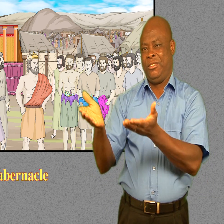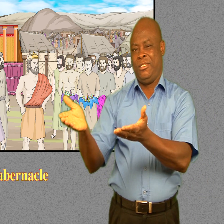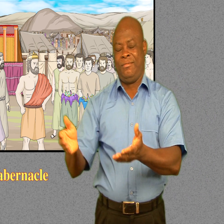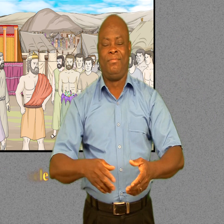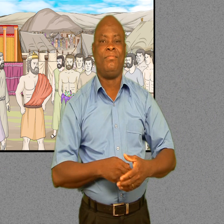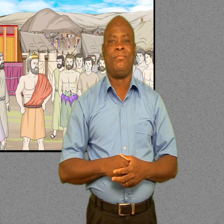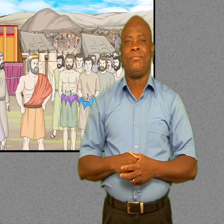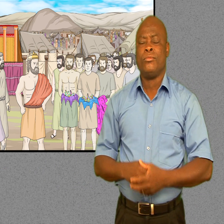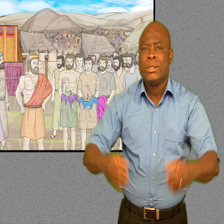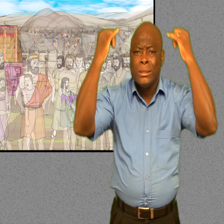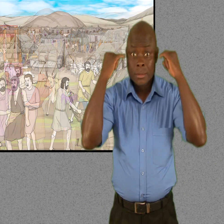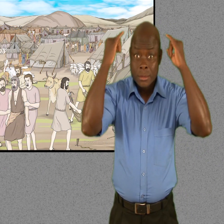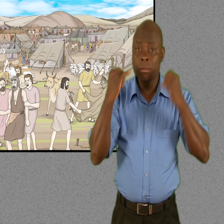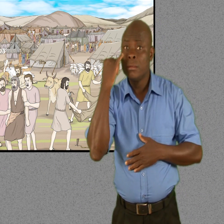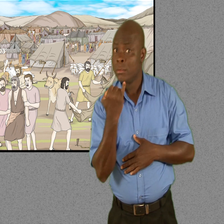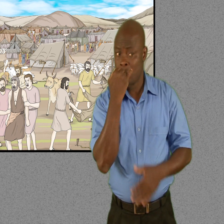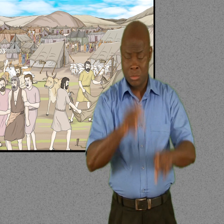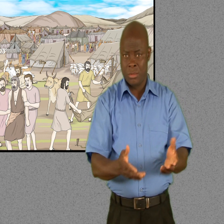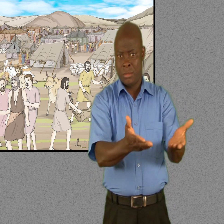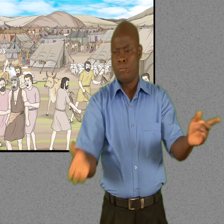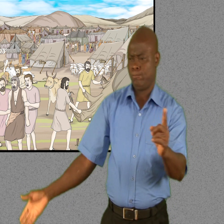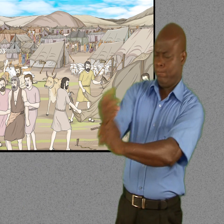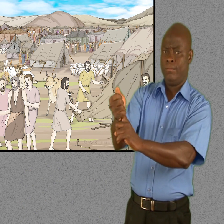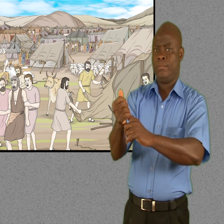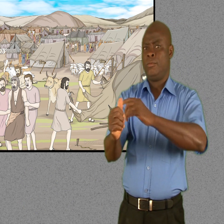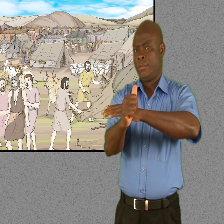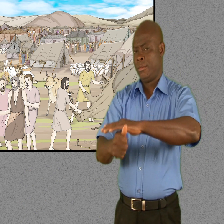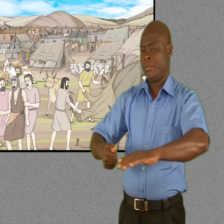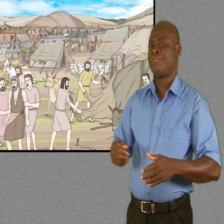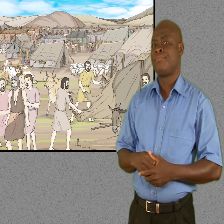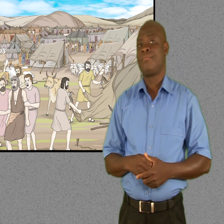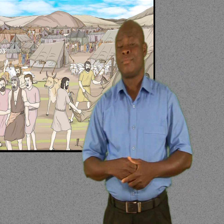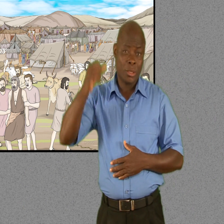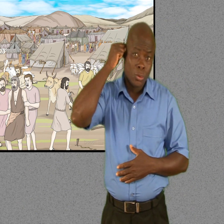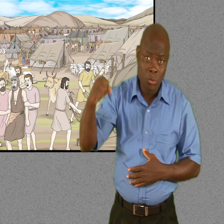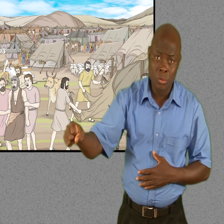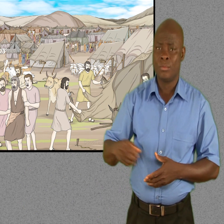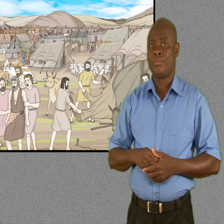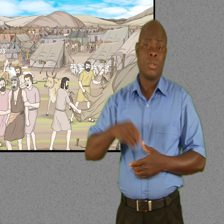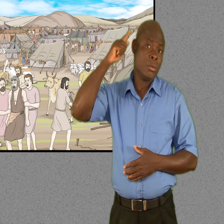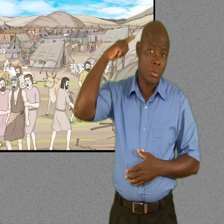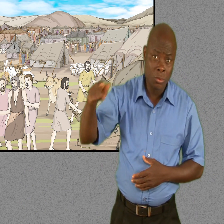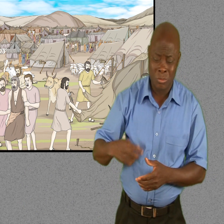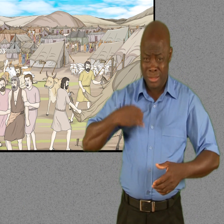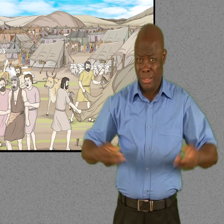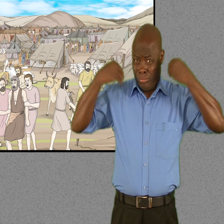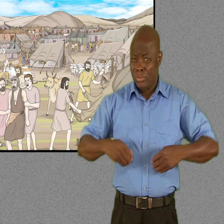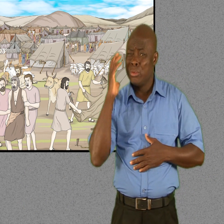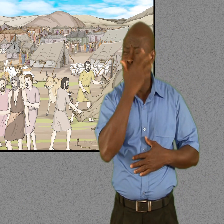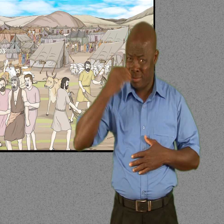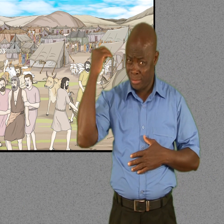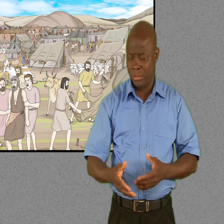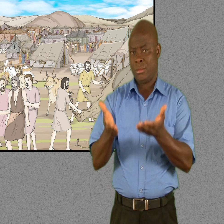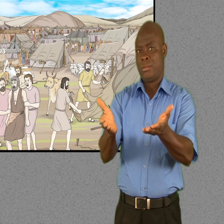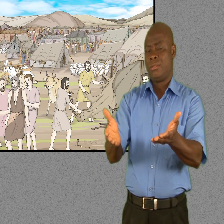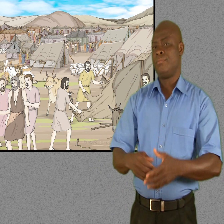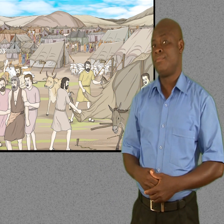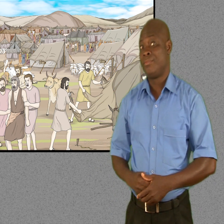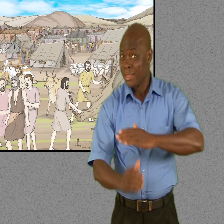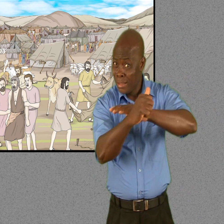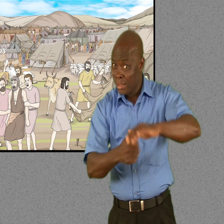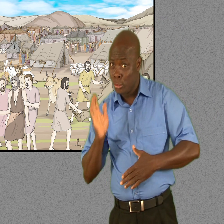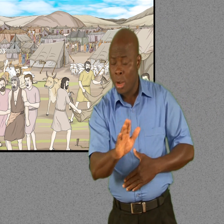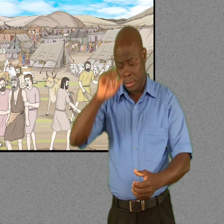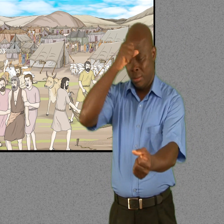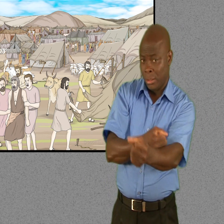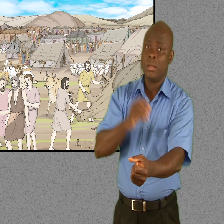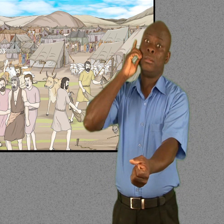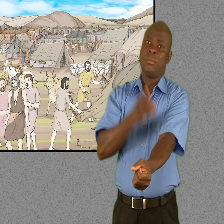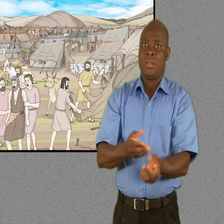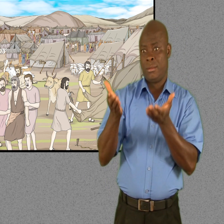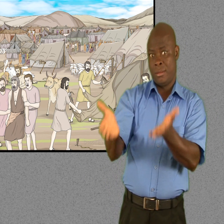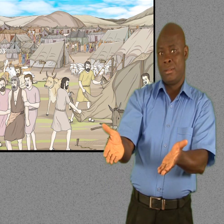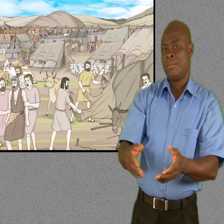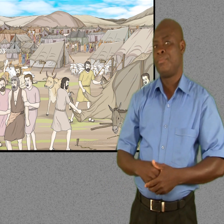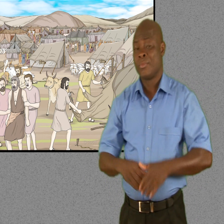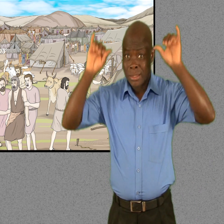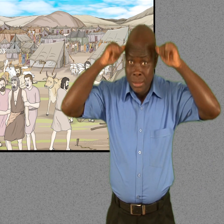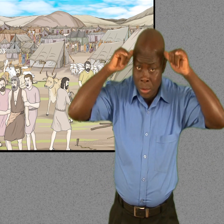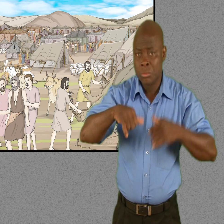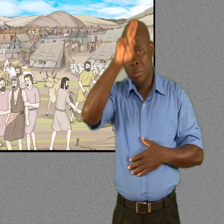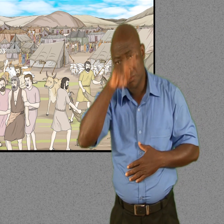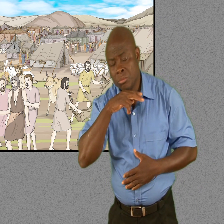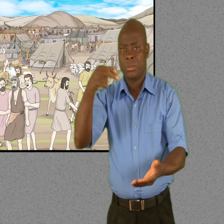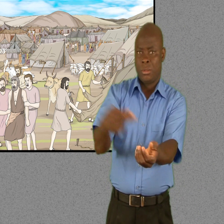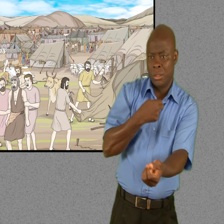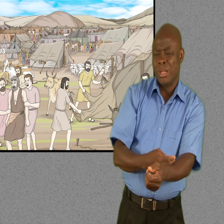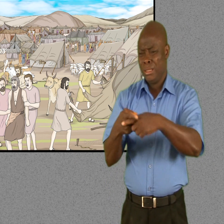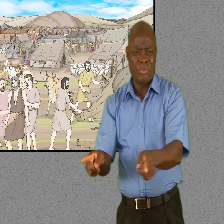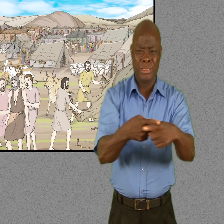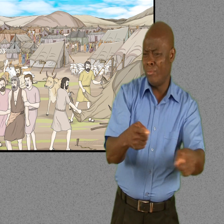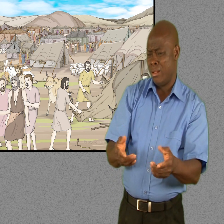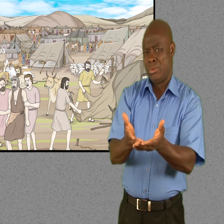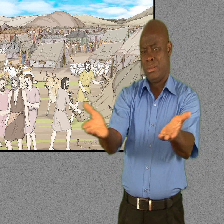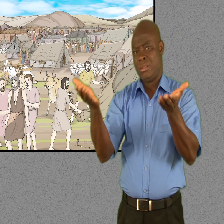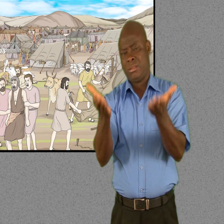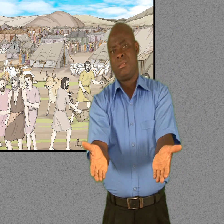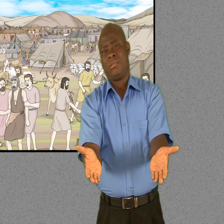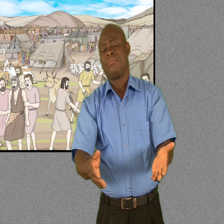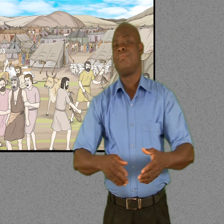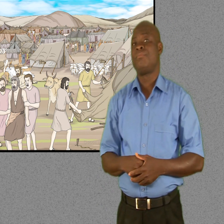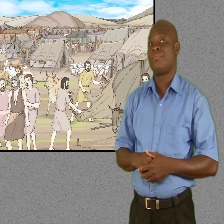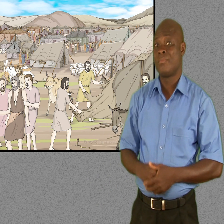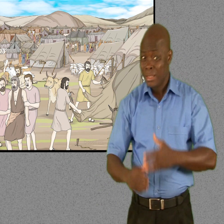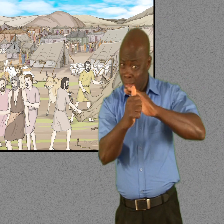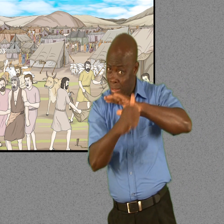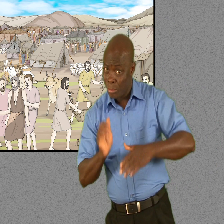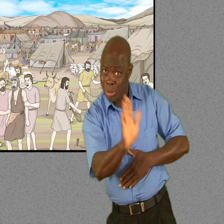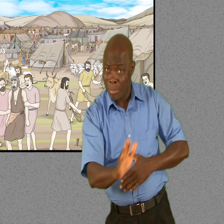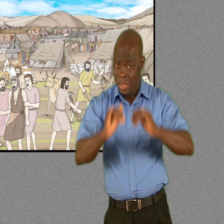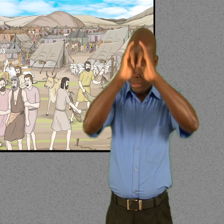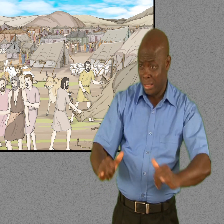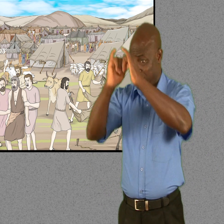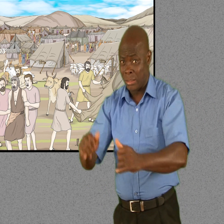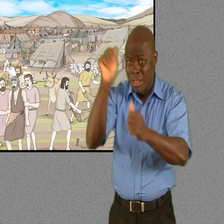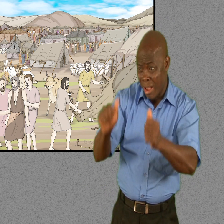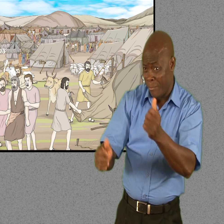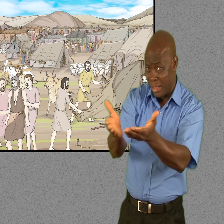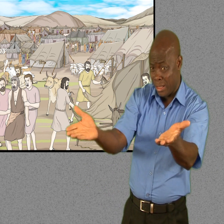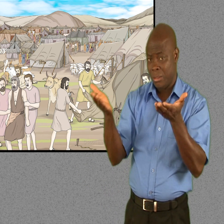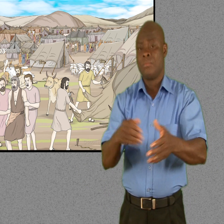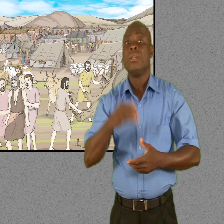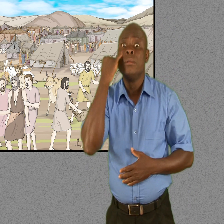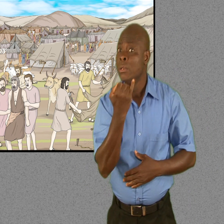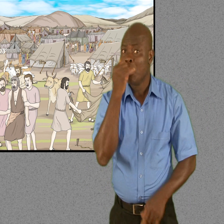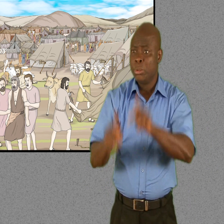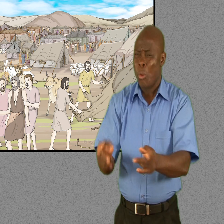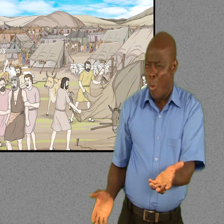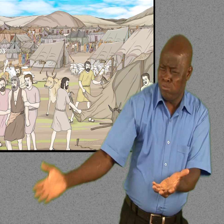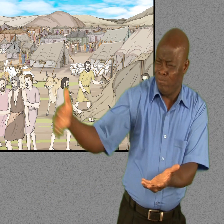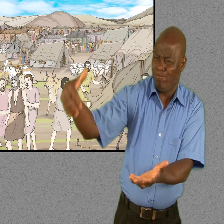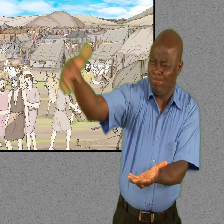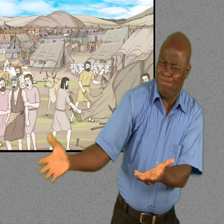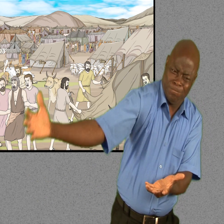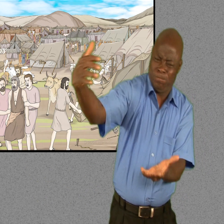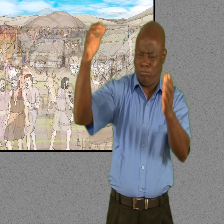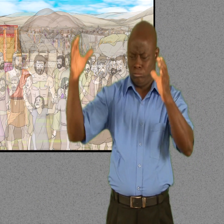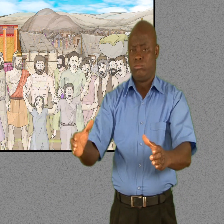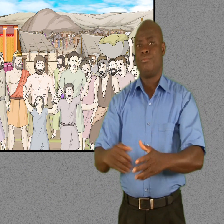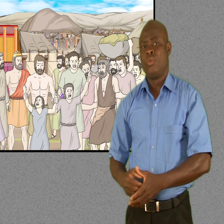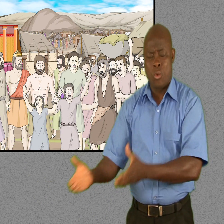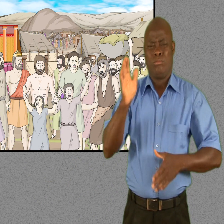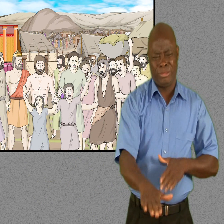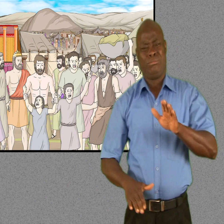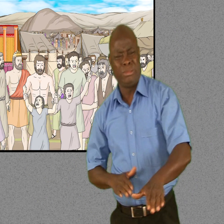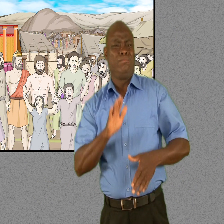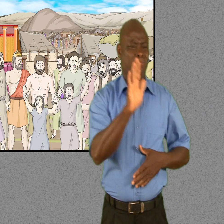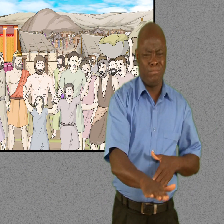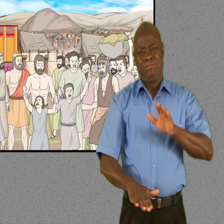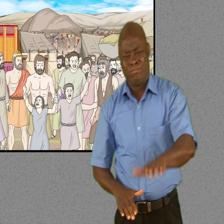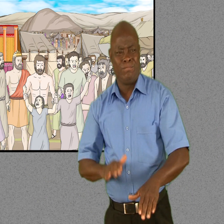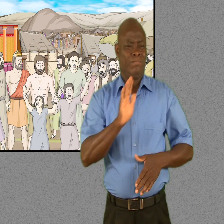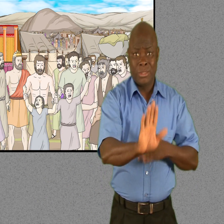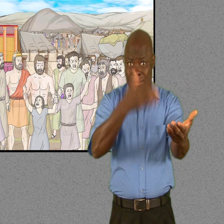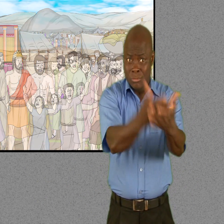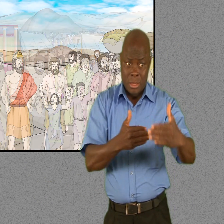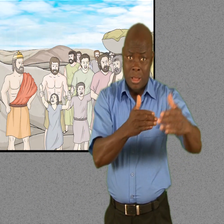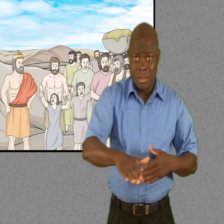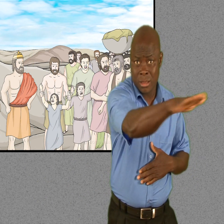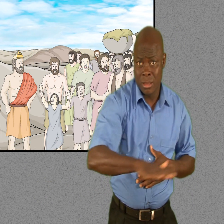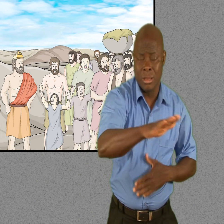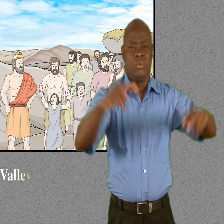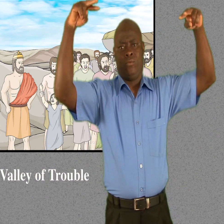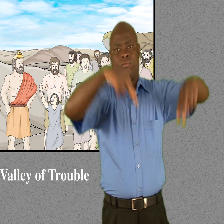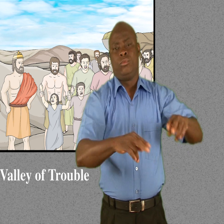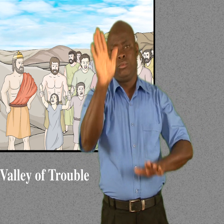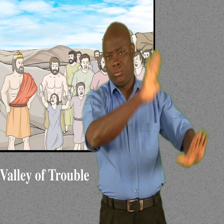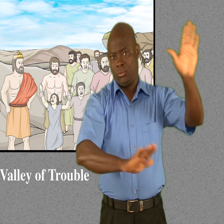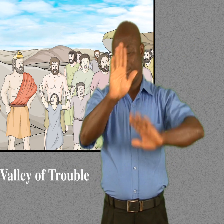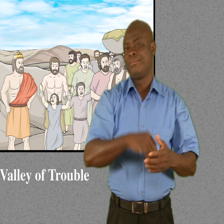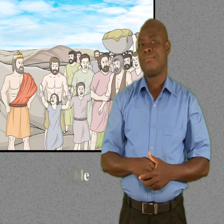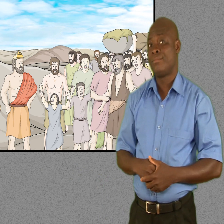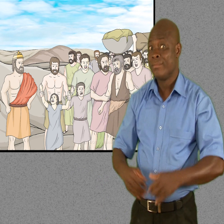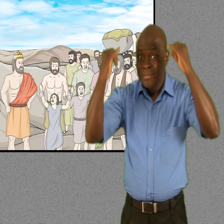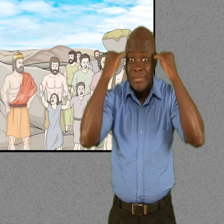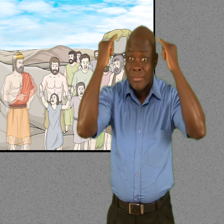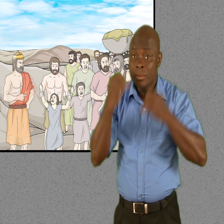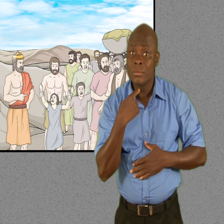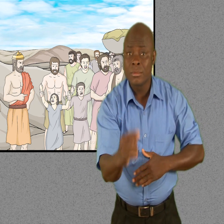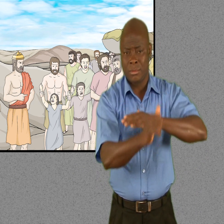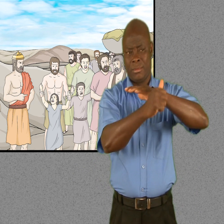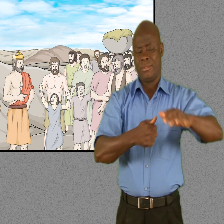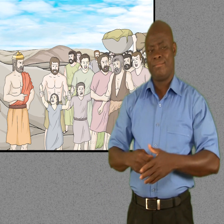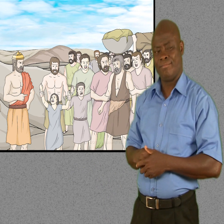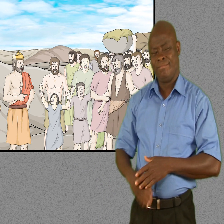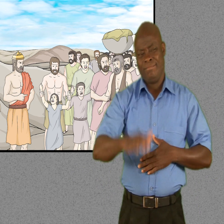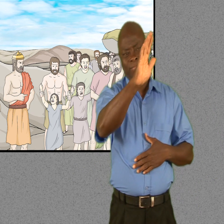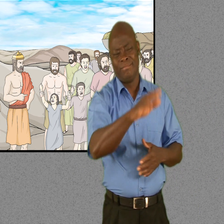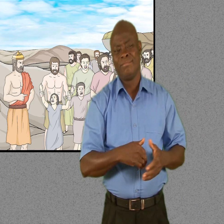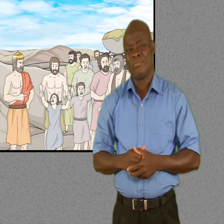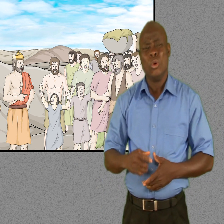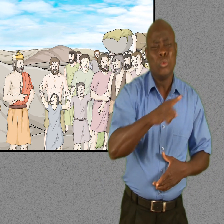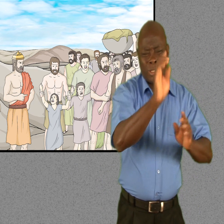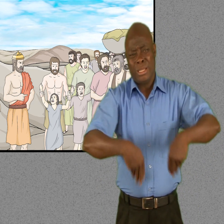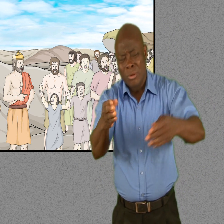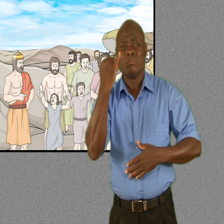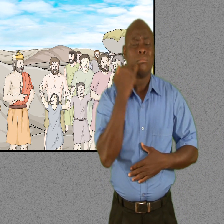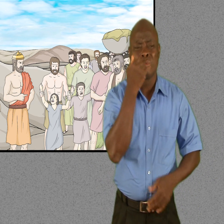Then Joshua, together with all Israel, took Achan son of Zerah, the silver, the cloak, the bar of gold, his sons and daughters, his oxen and donkeys and sheep, his tent, and everything else he owned, and brought them to the Valley of Achor.